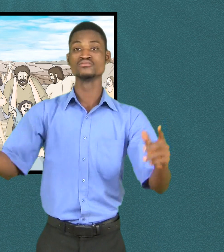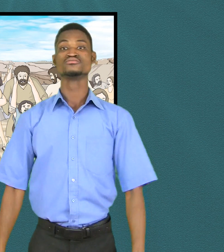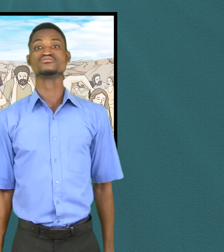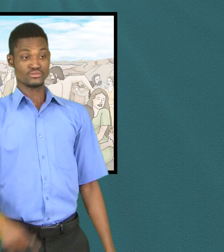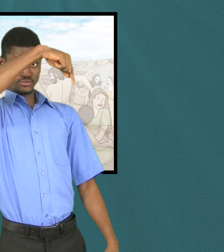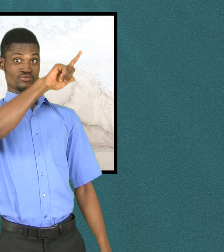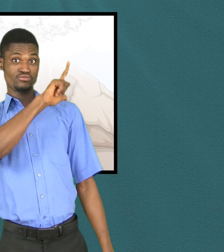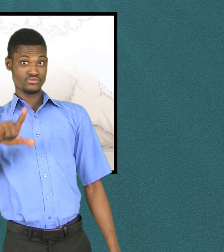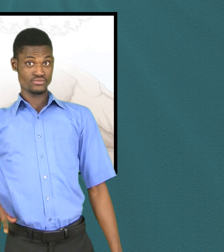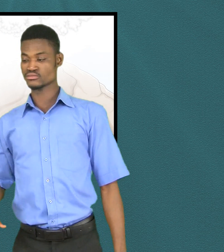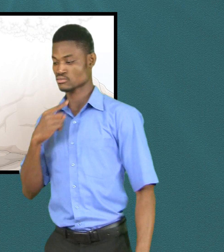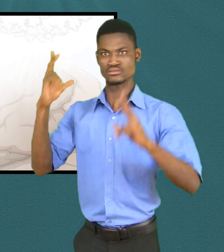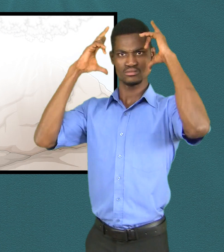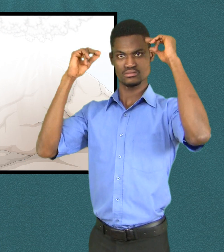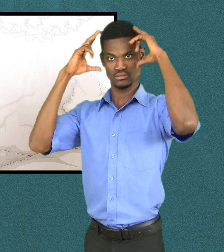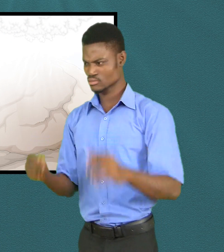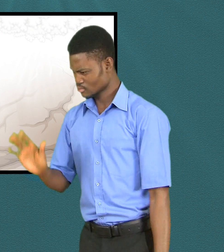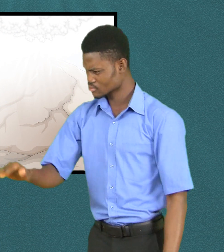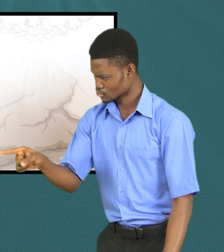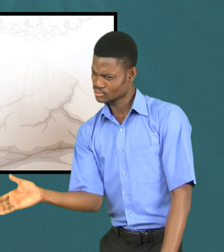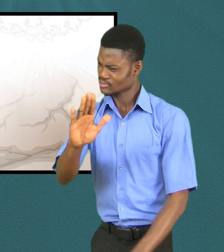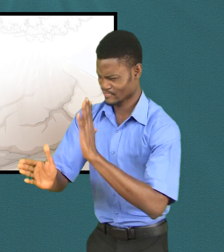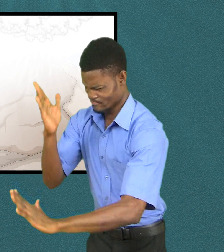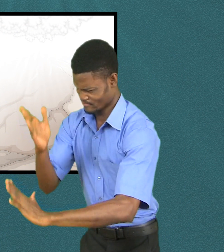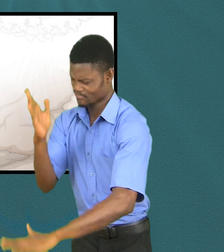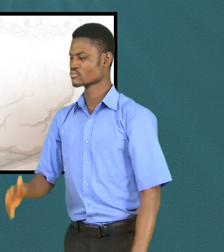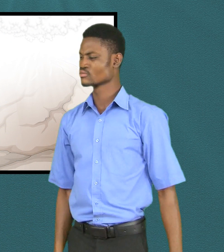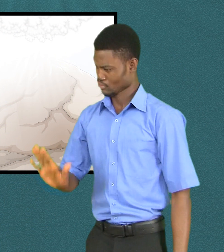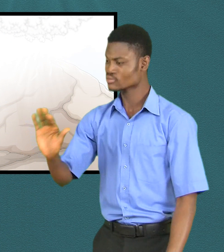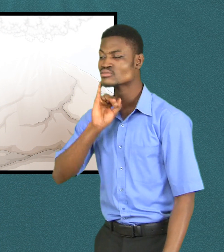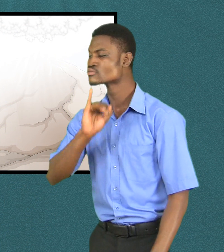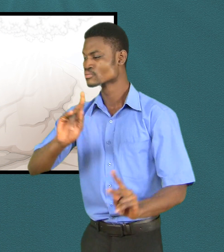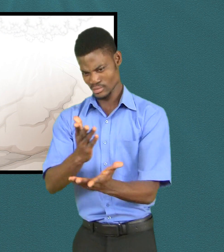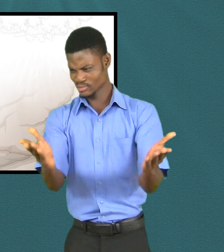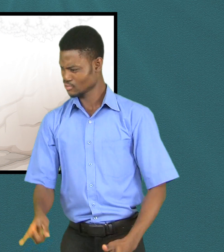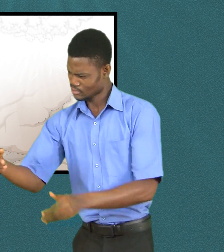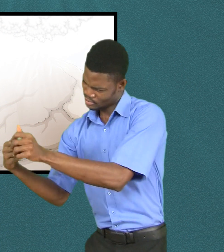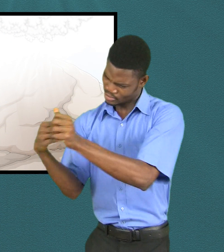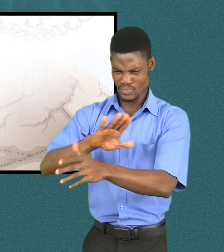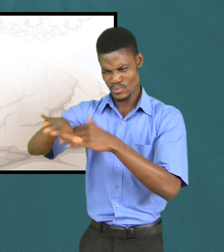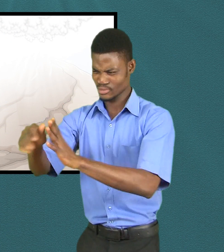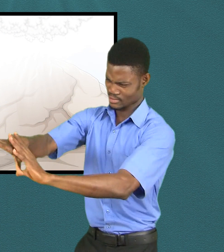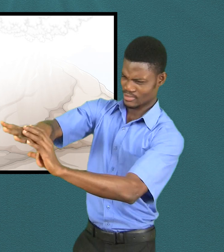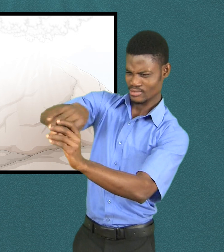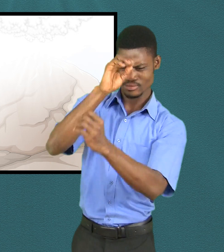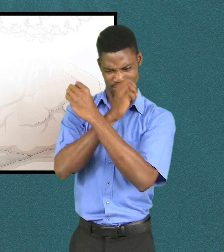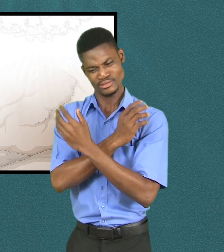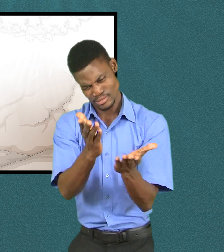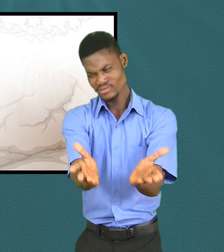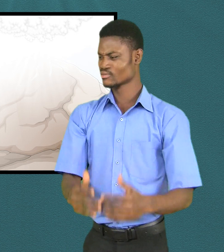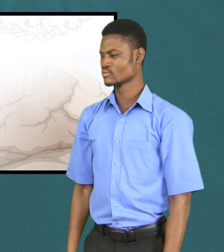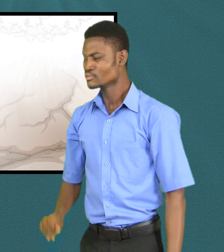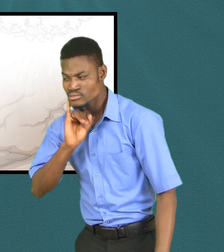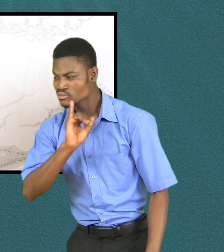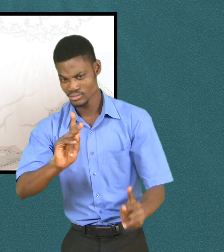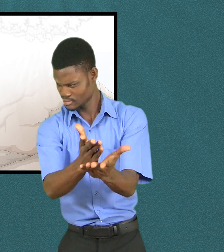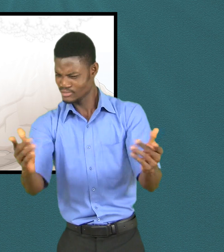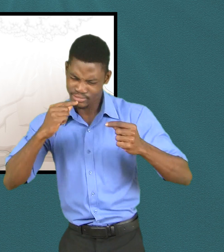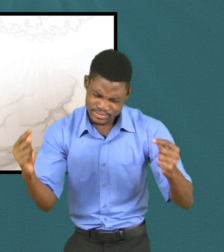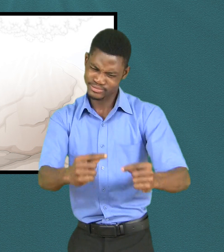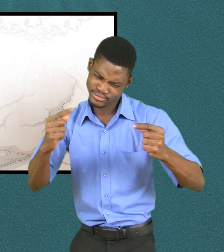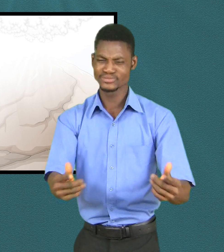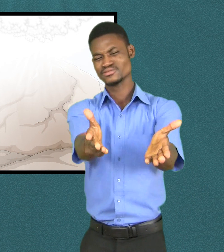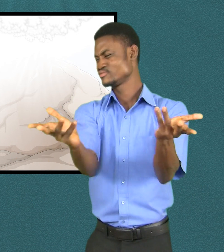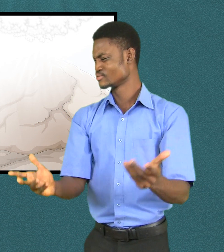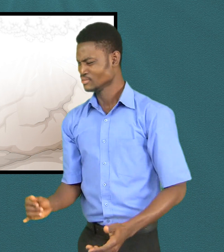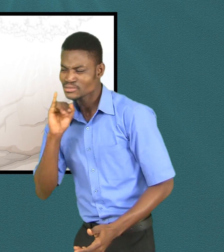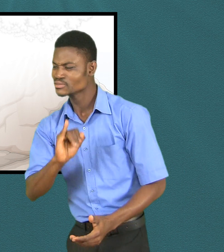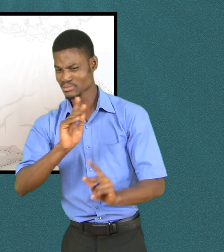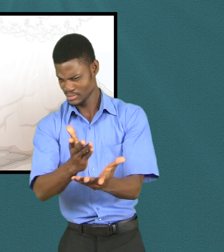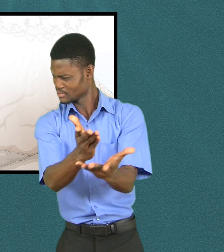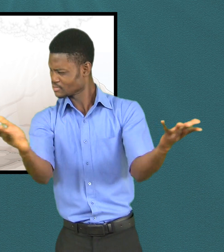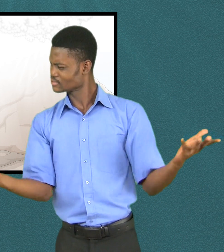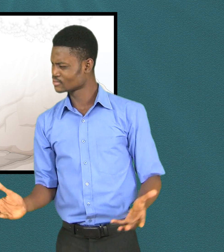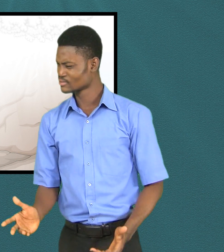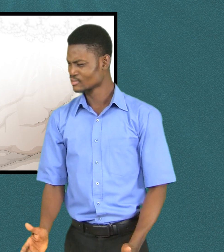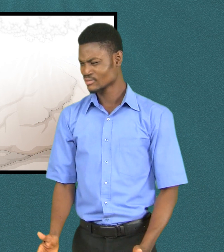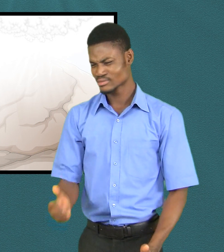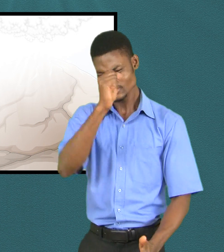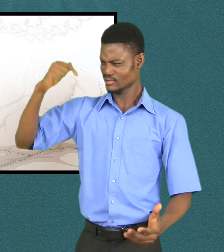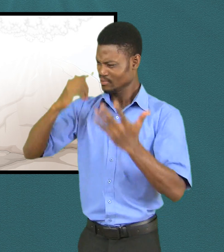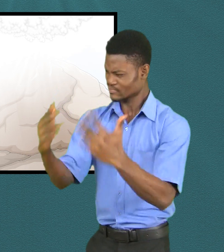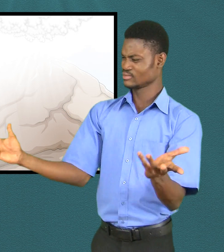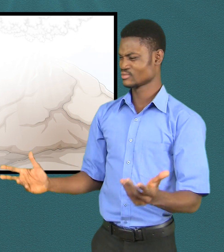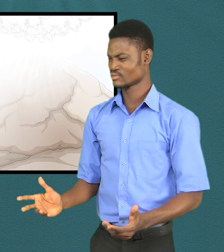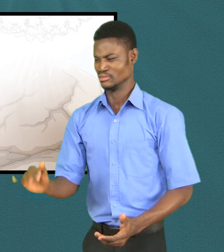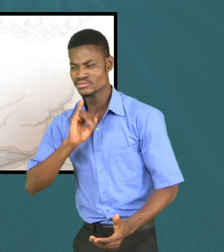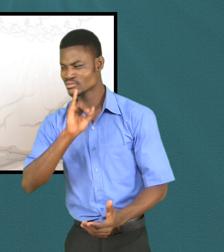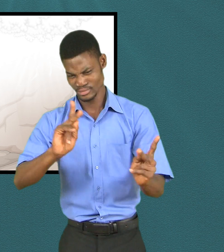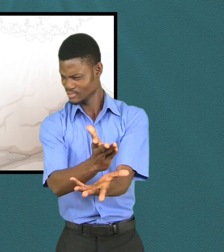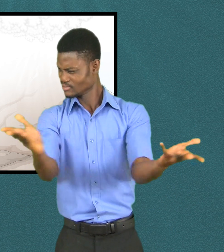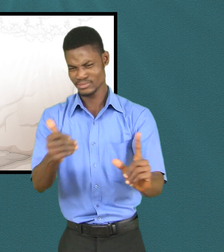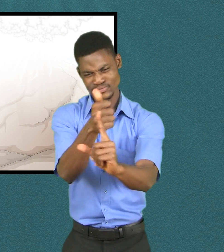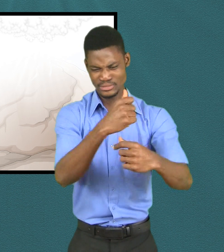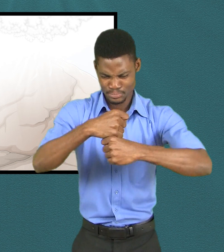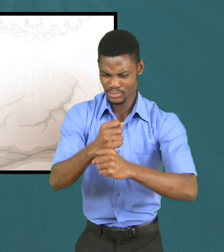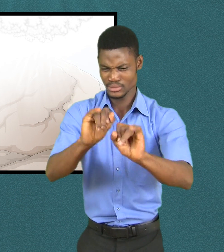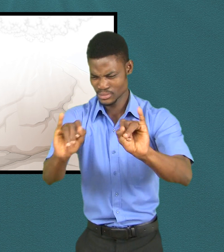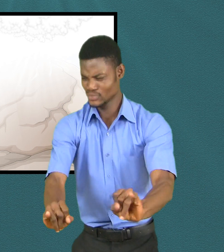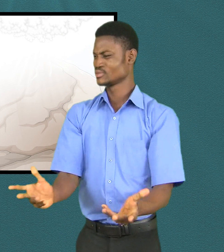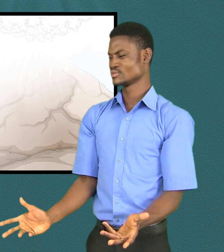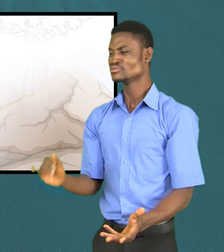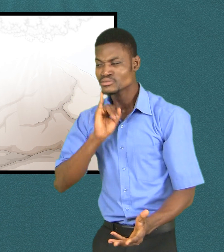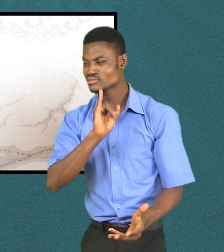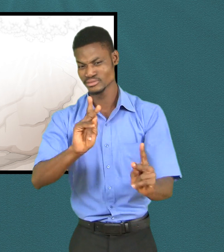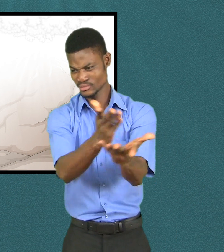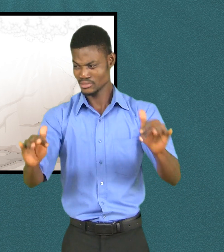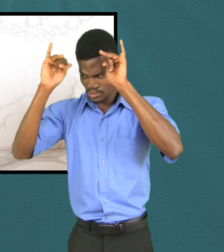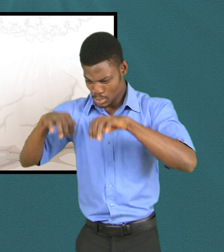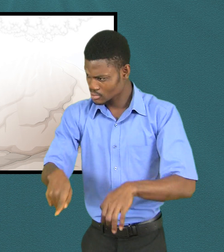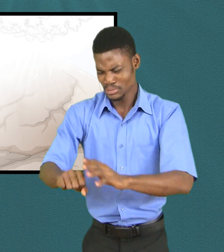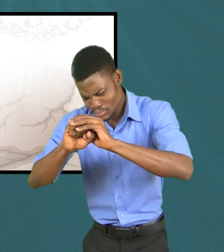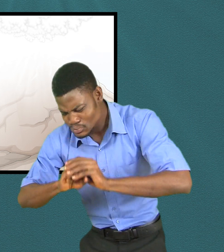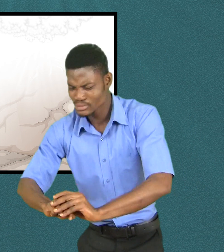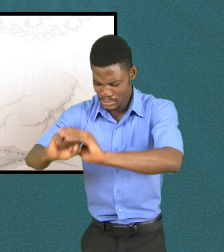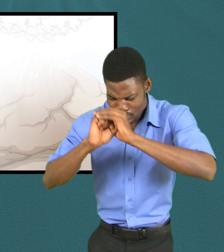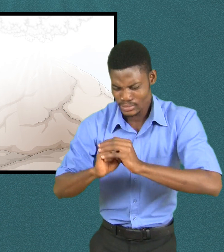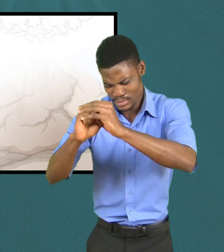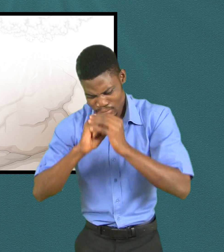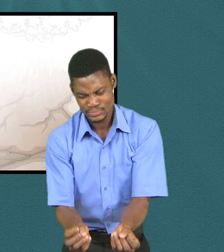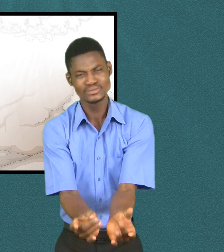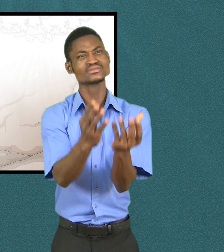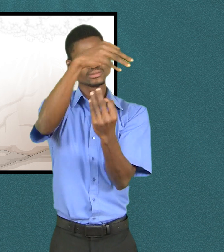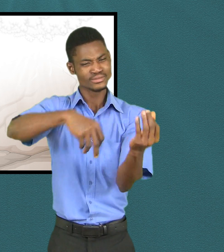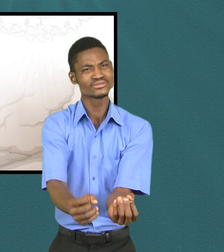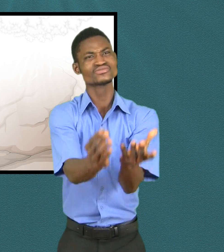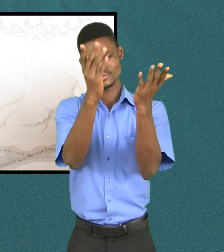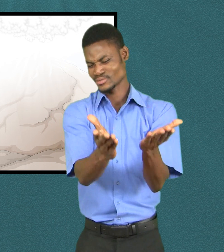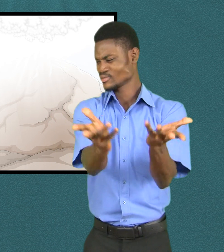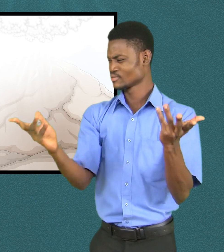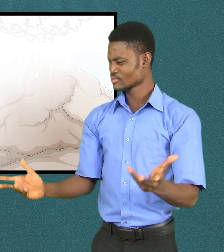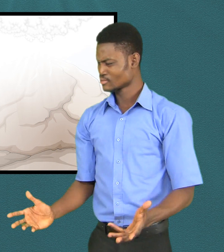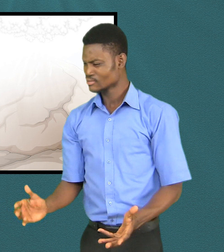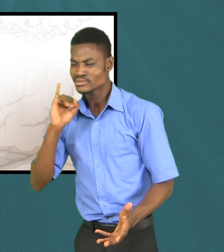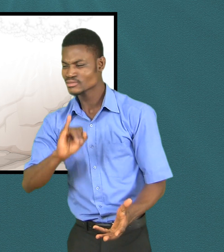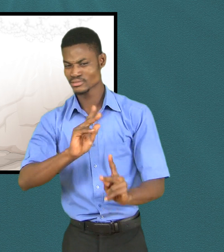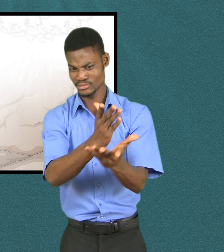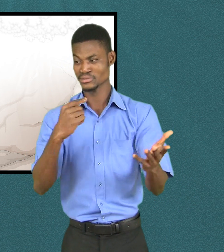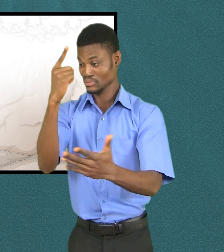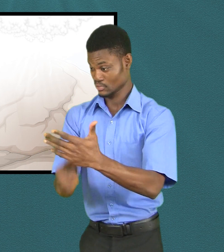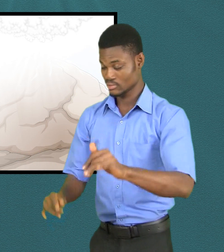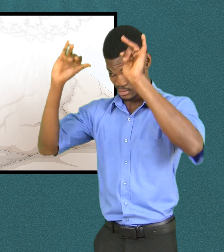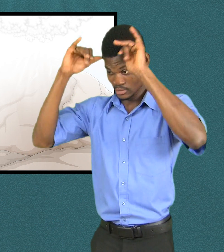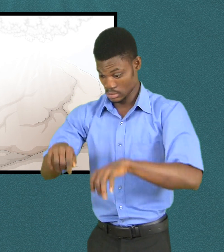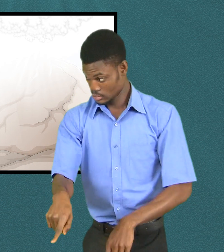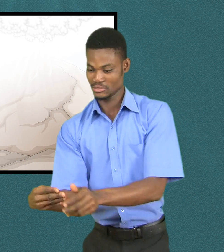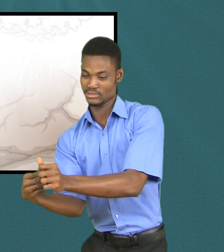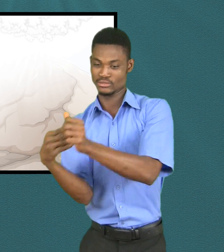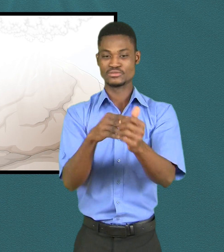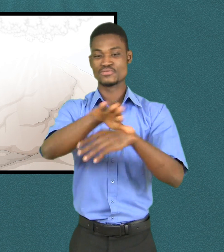Then the LORD said to Moses, “Go down at once, for your people, whom you brought up out of the land of Egypt, have corrupted themselves. How quickly they have turned aside from the way that I commanded them! They have made for themselves a molten calf and have bowed down to it.